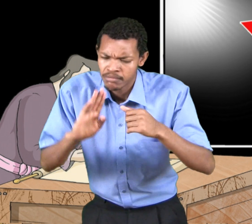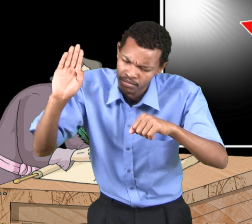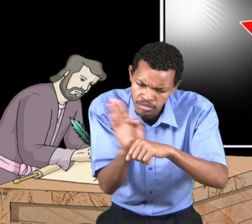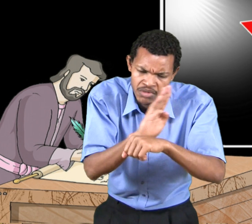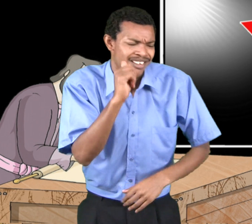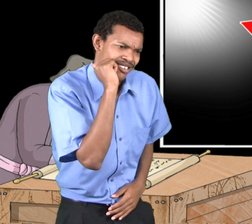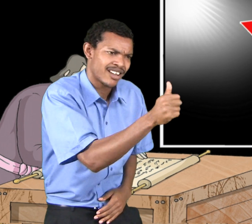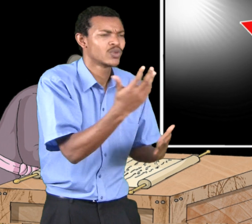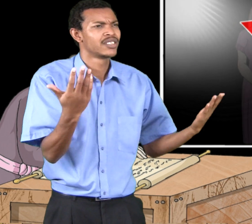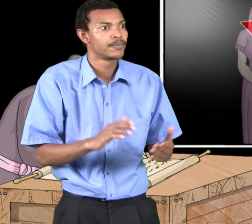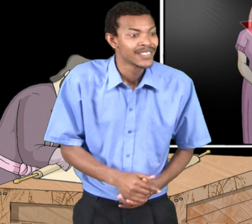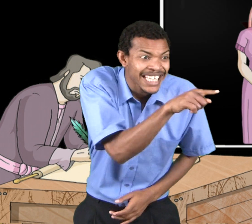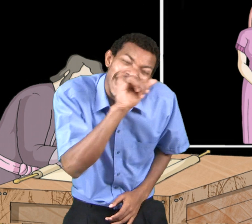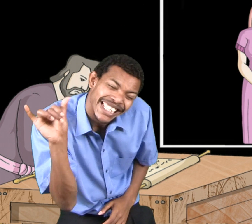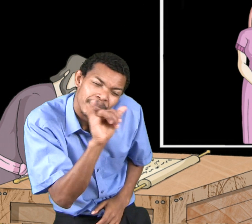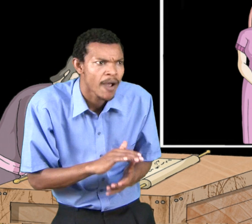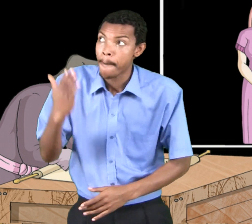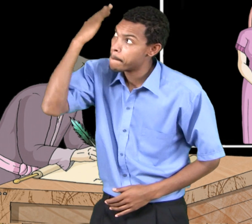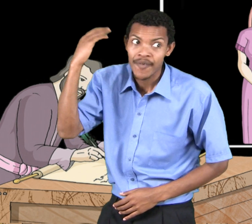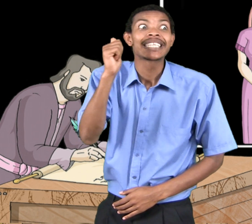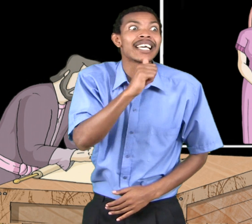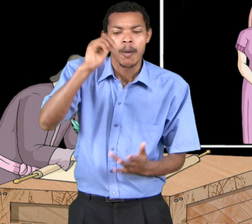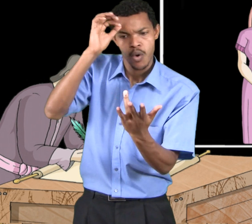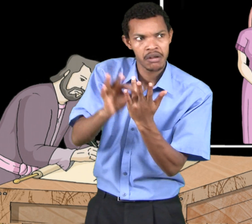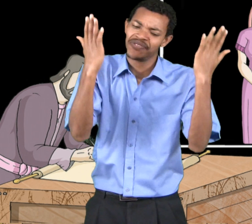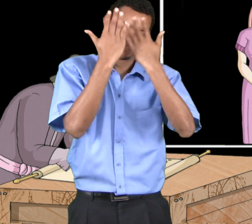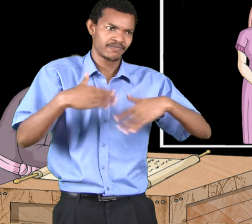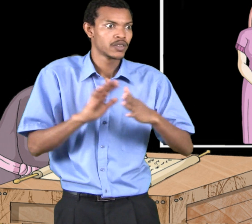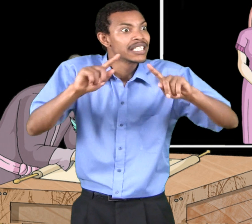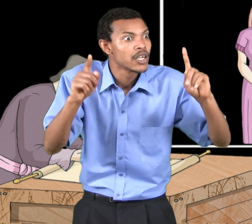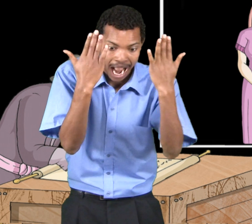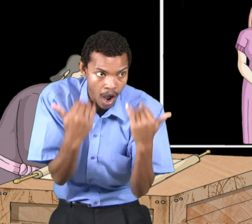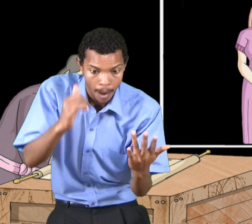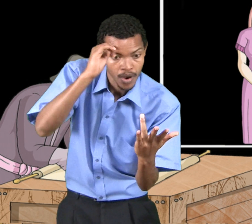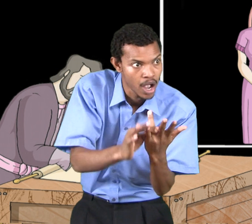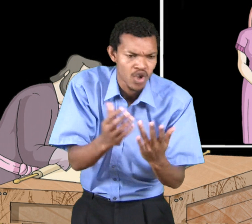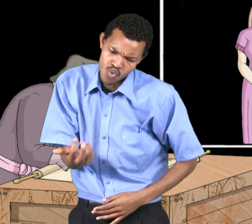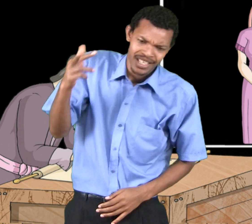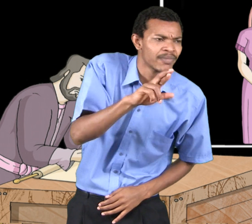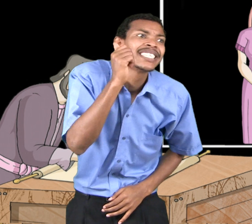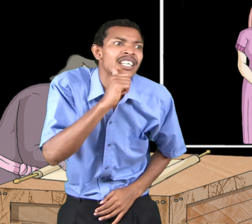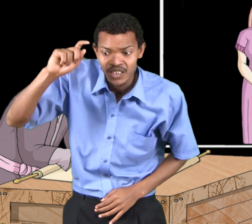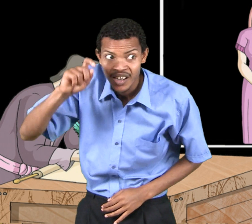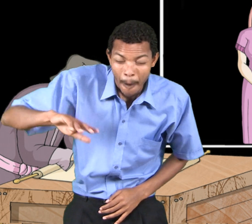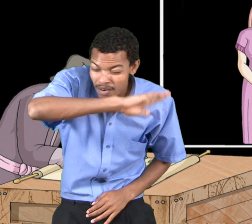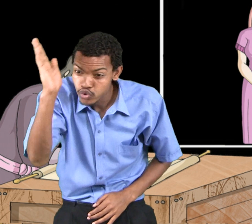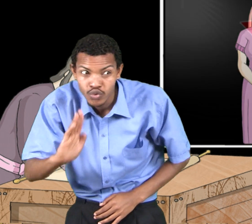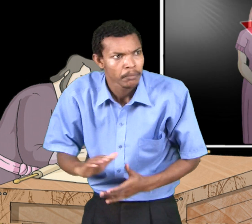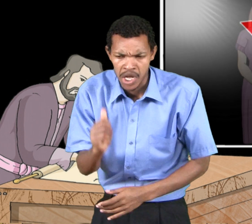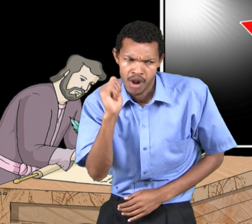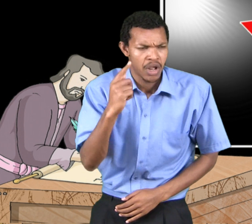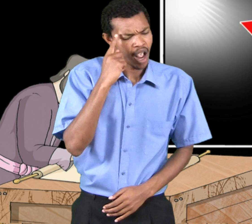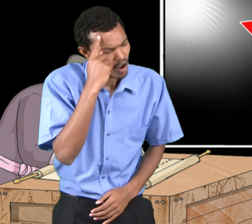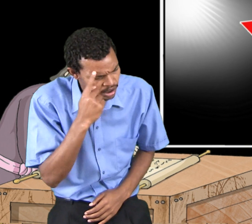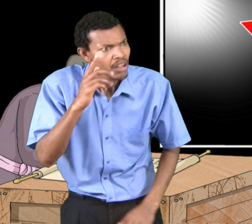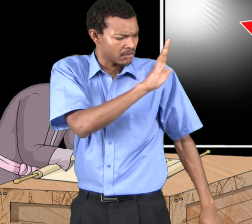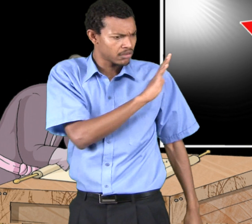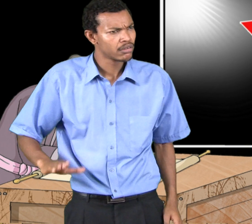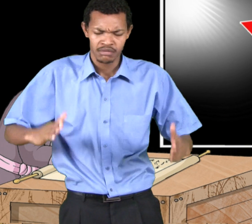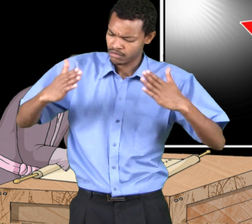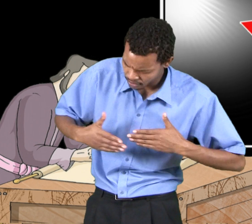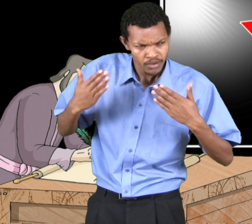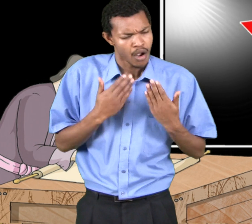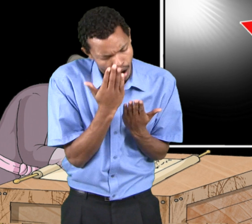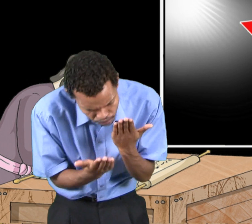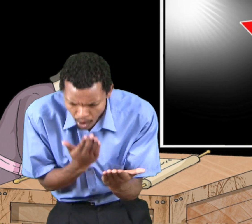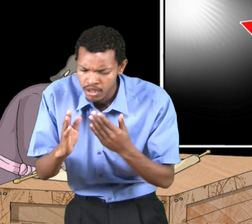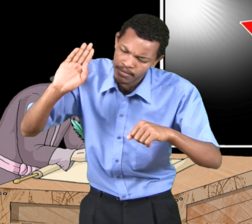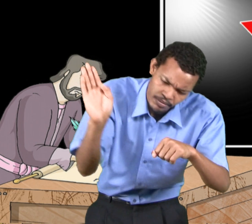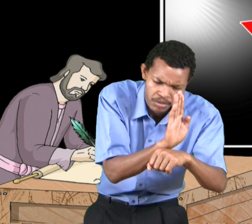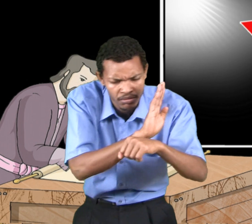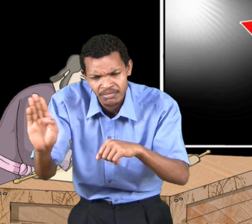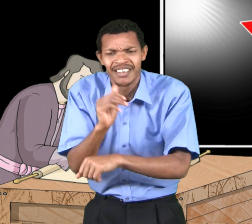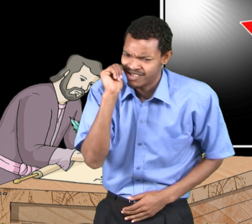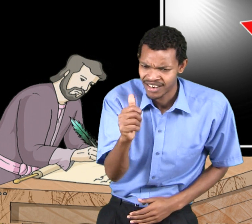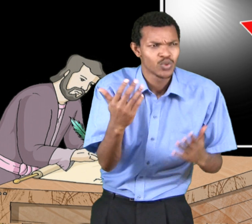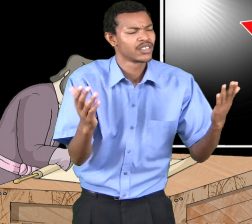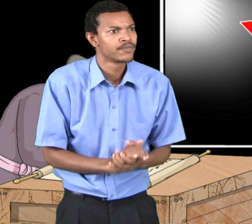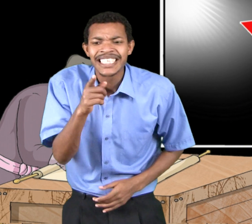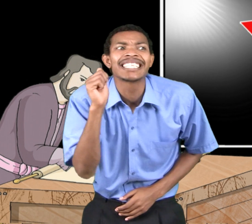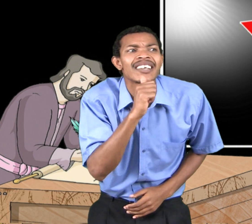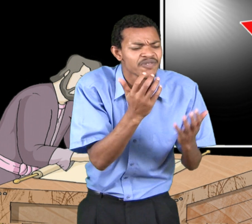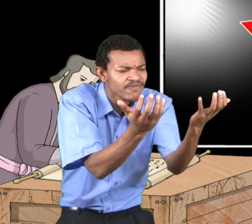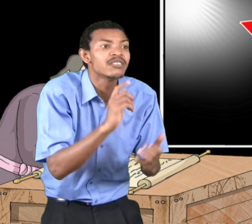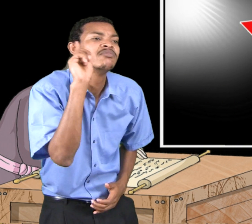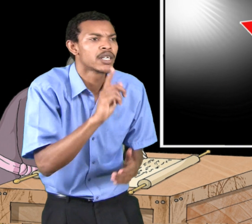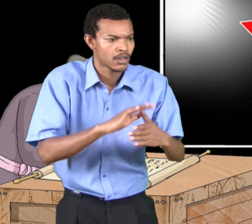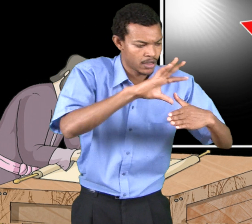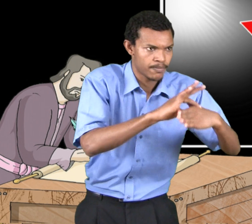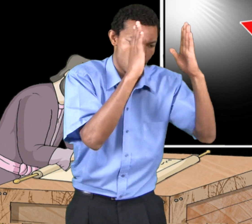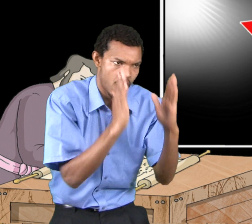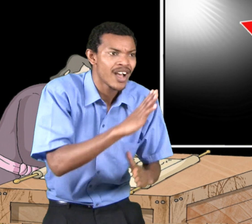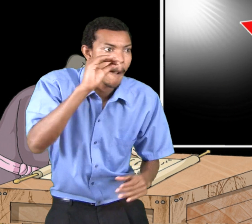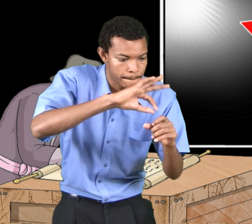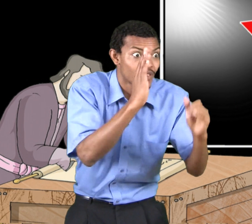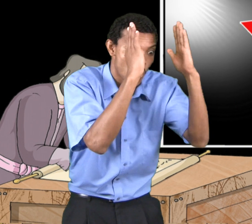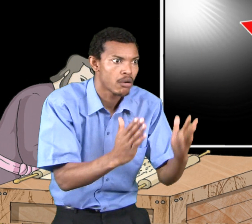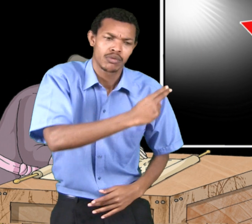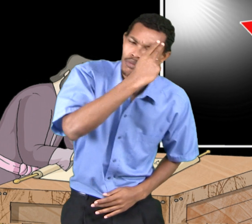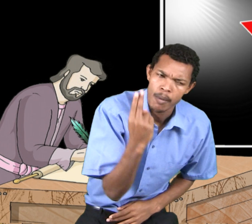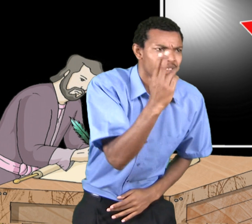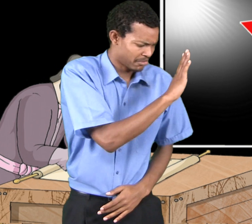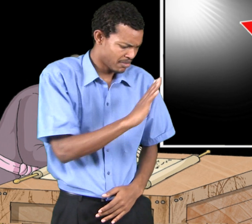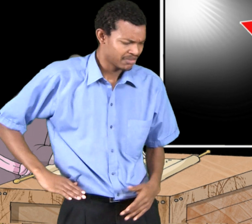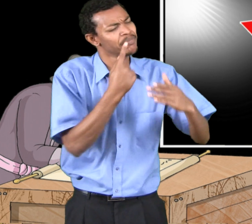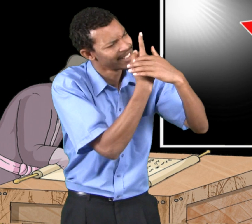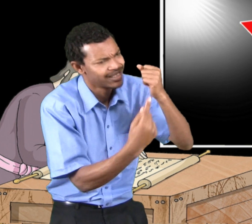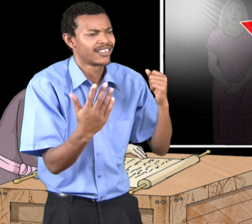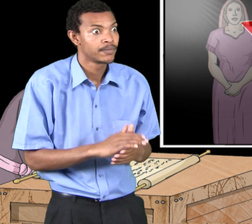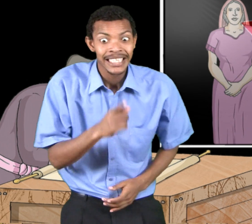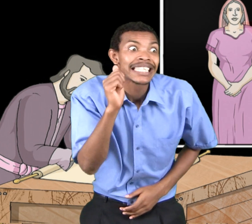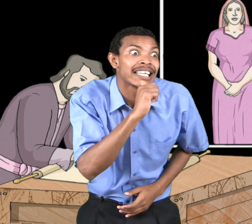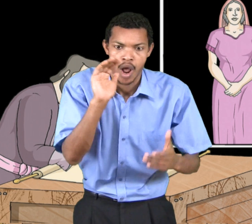The unmarried woman or virgin is concerned about the work of the Lord, how she can be holy in both body and spirit.